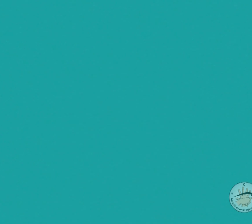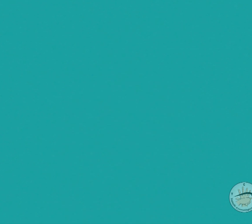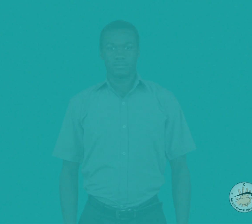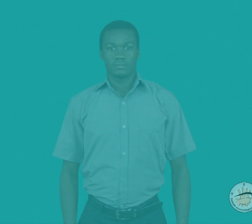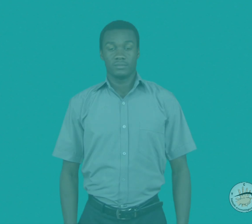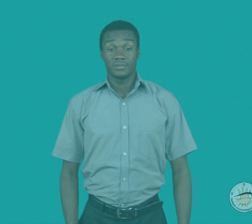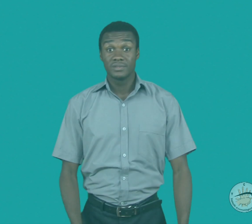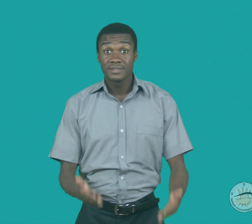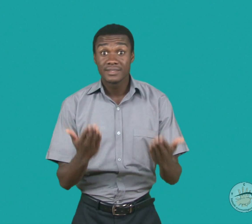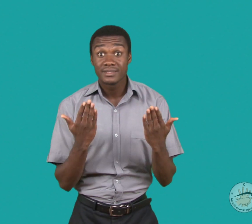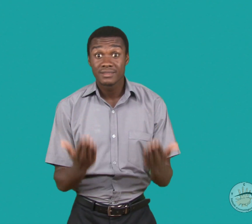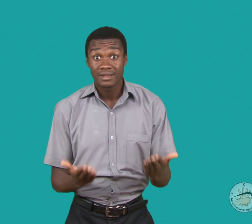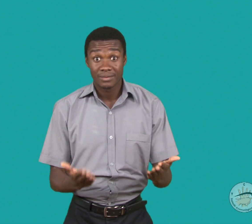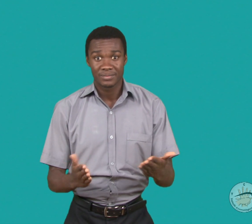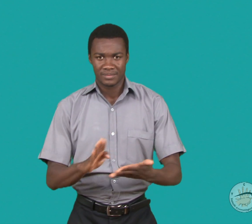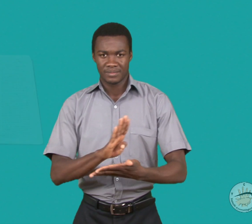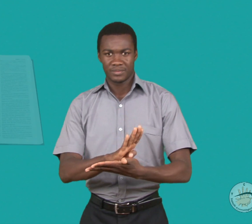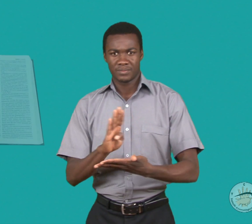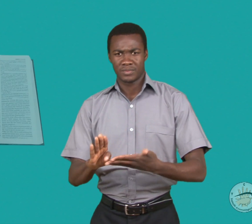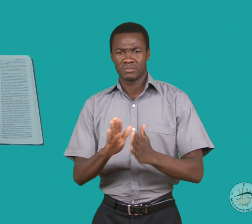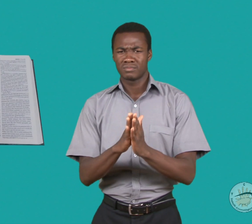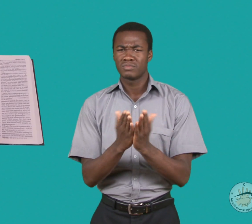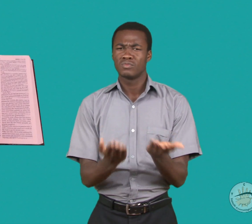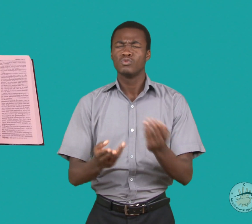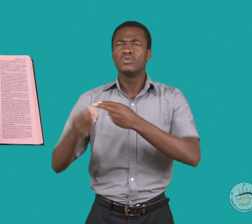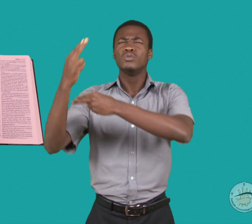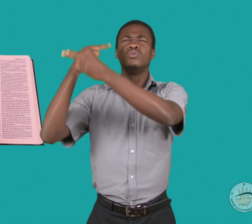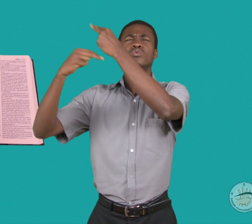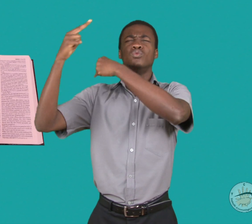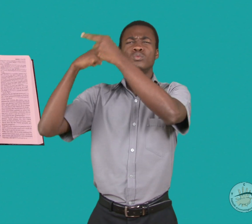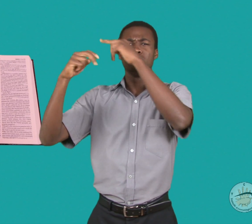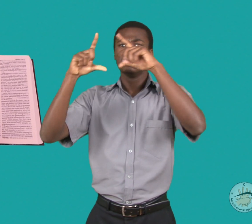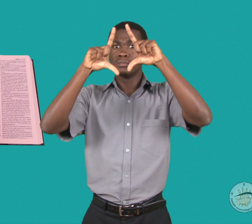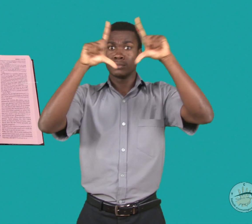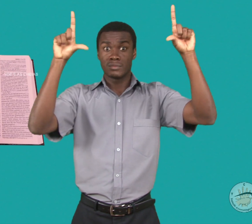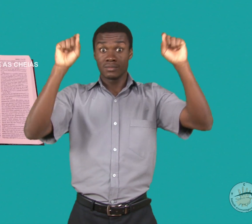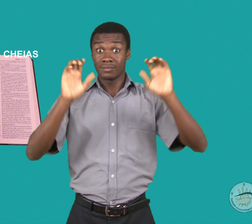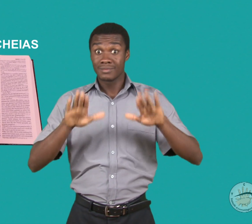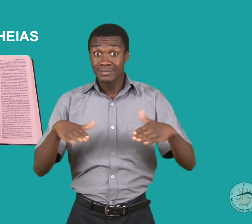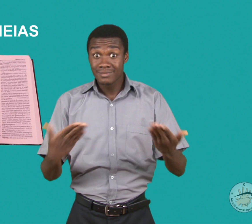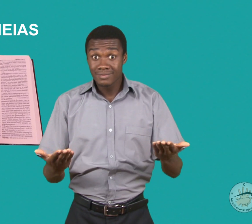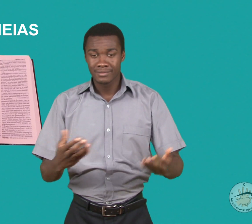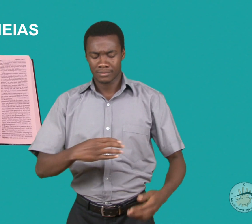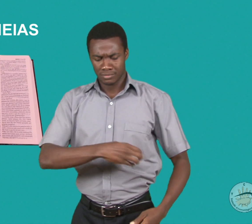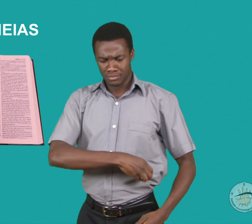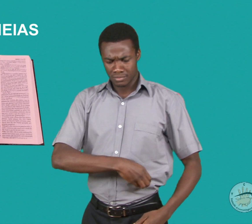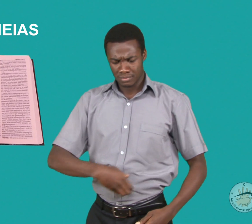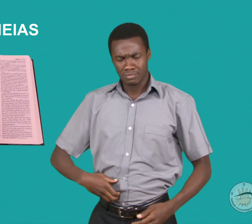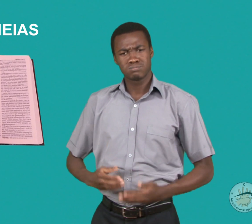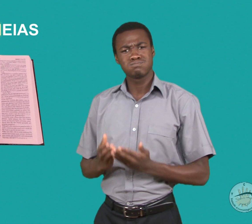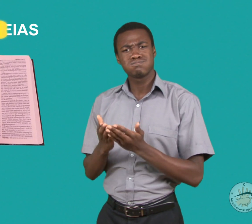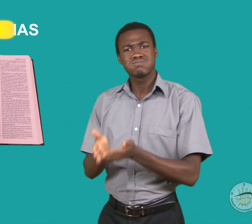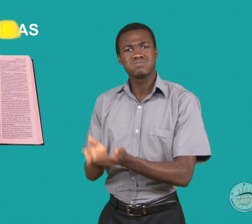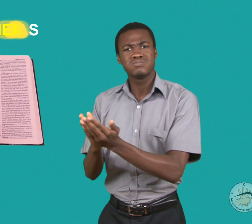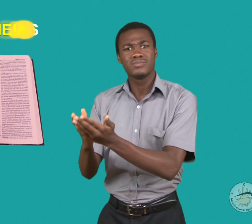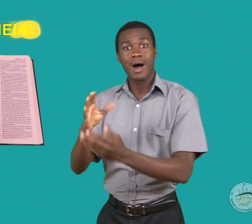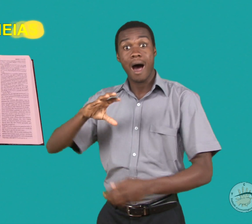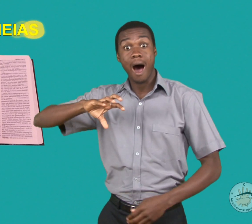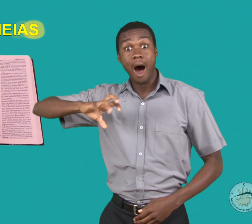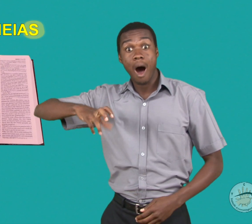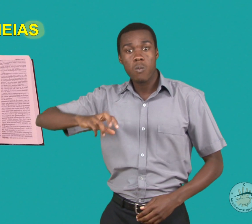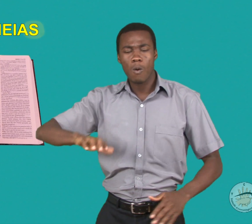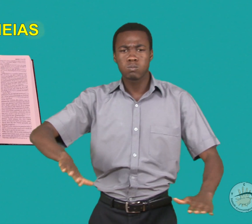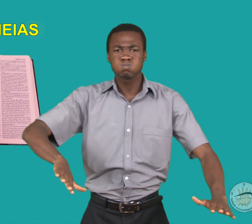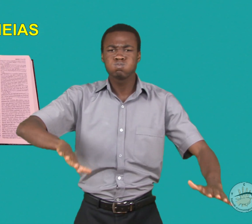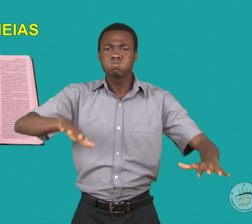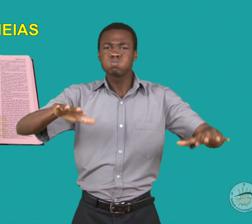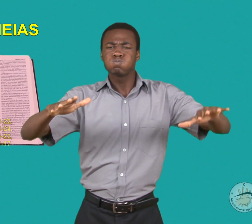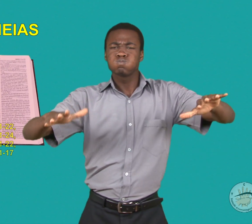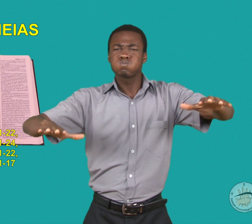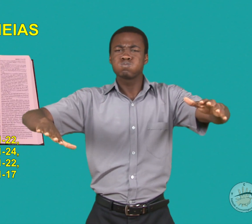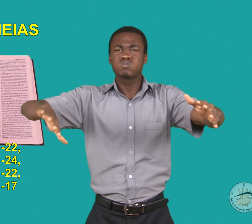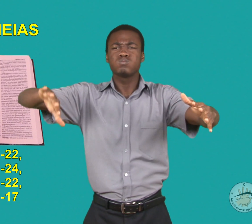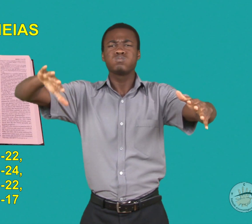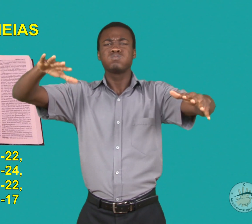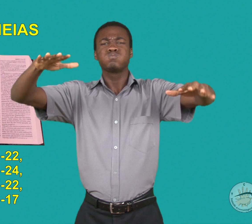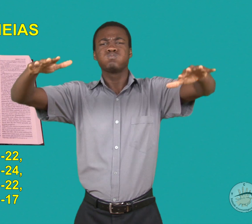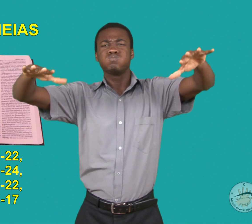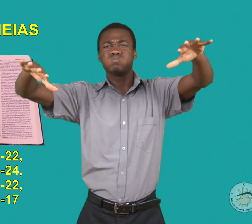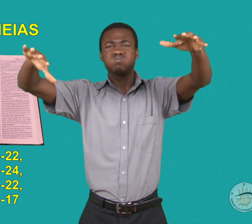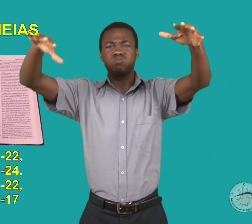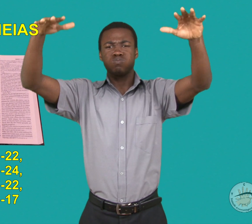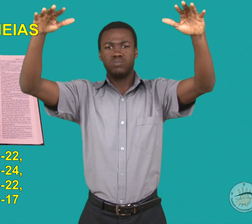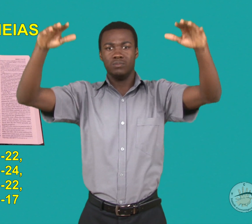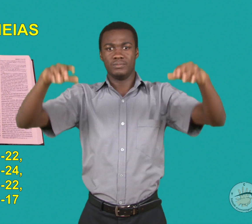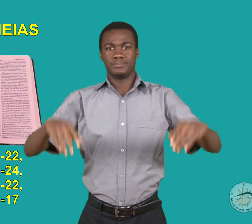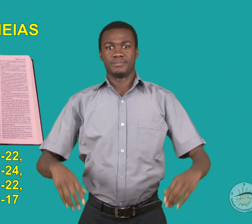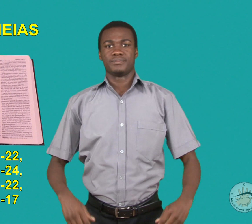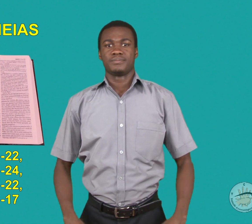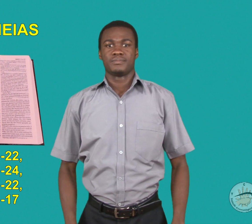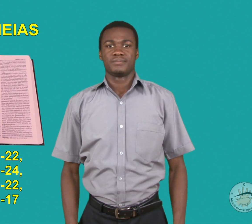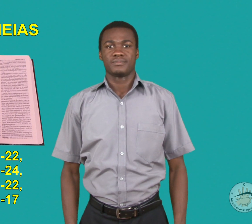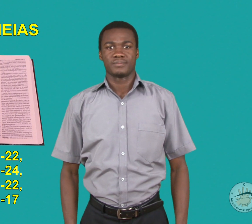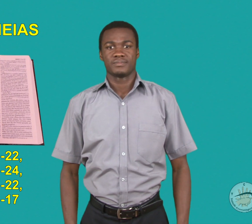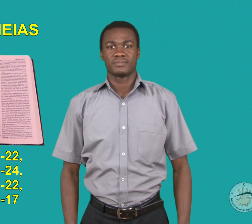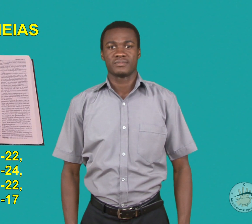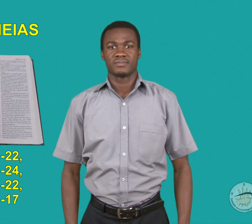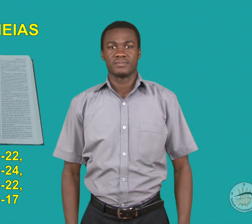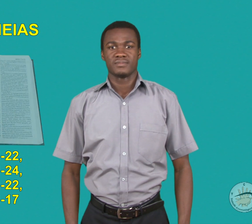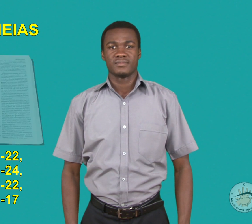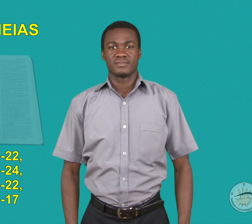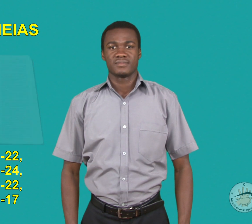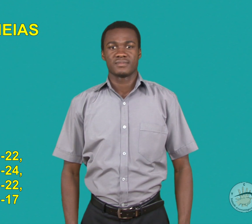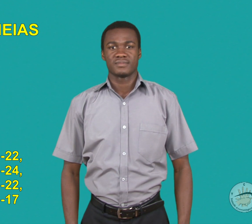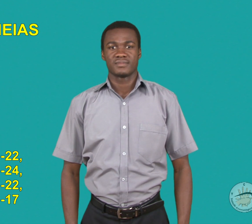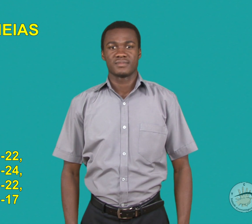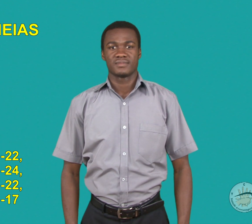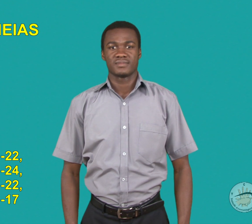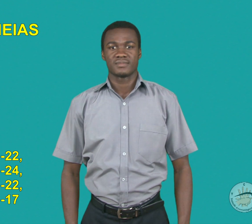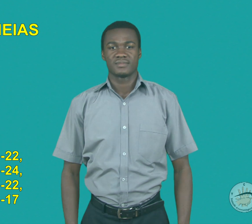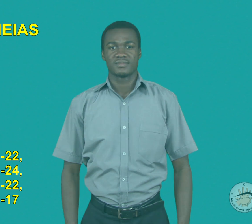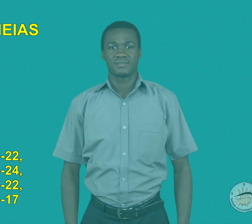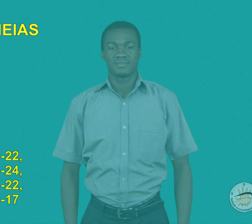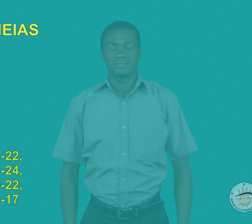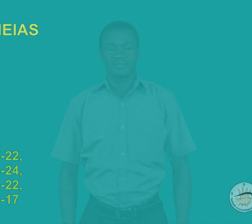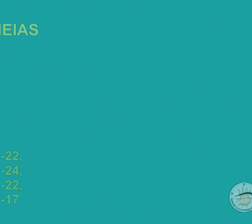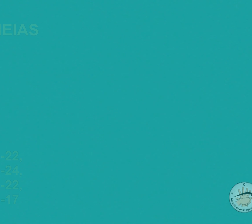Noah and the flood